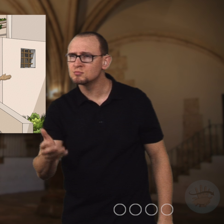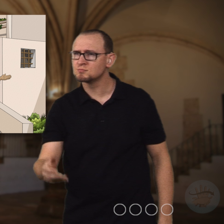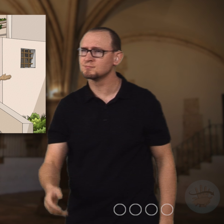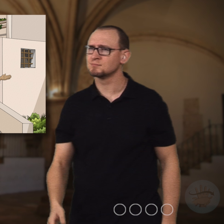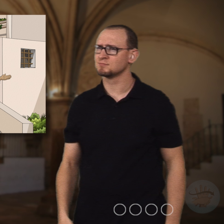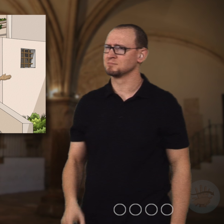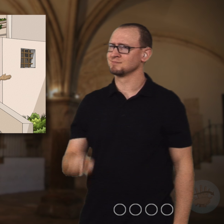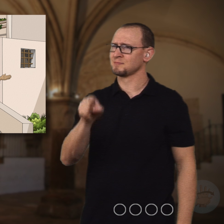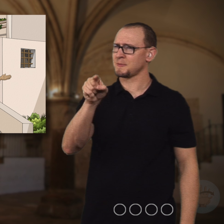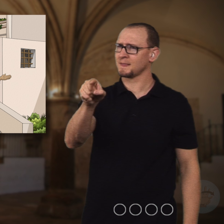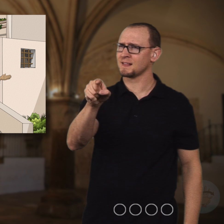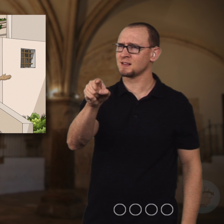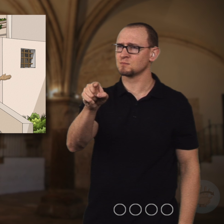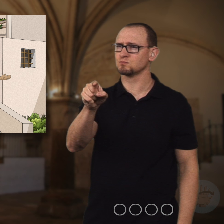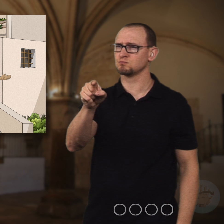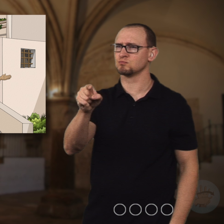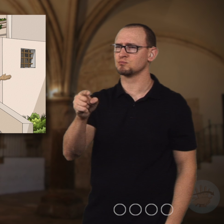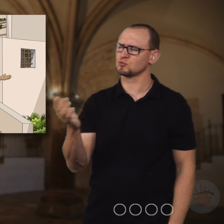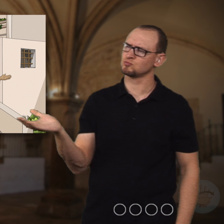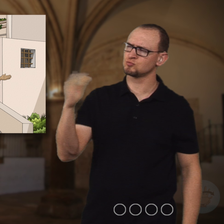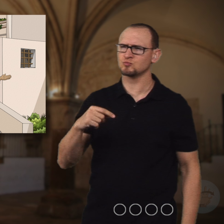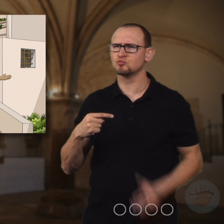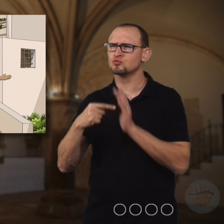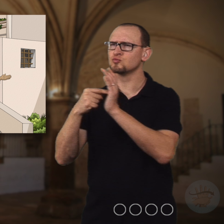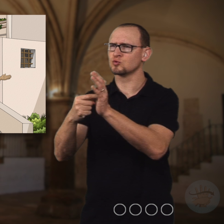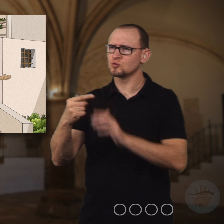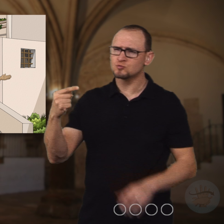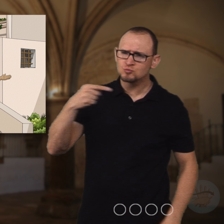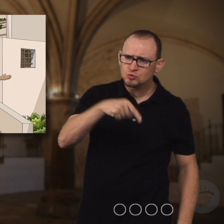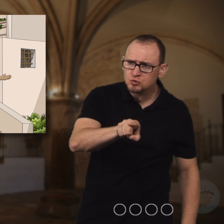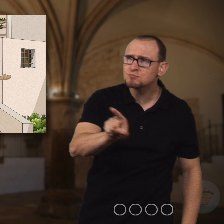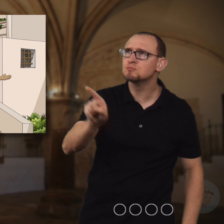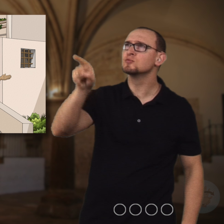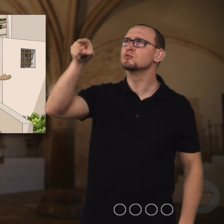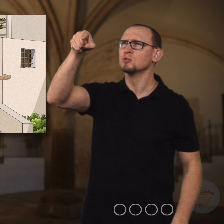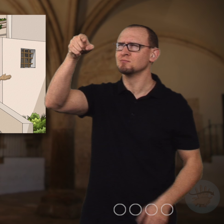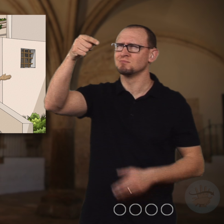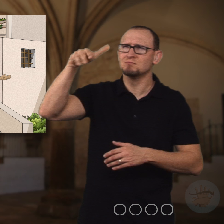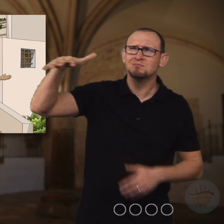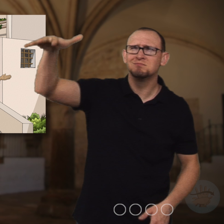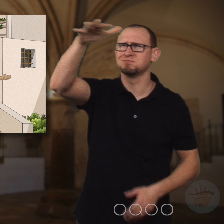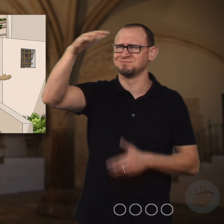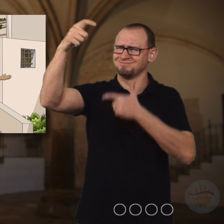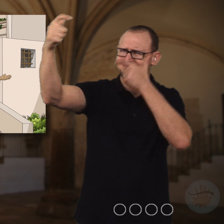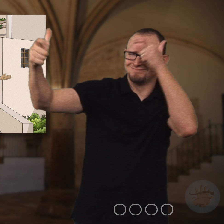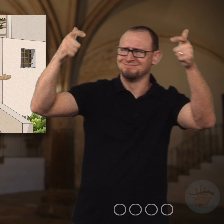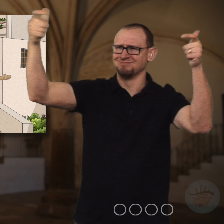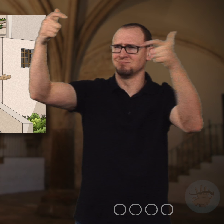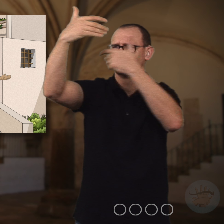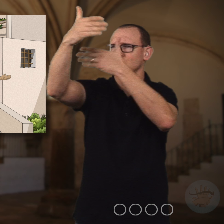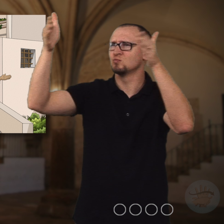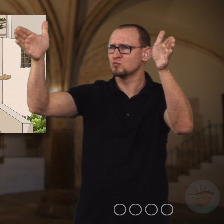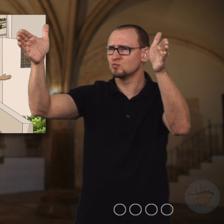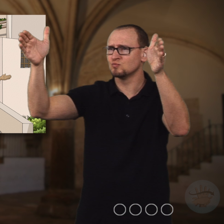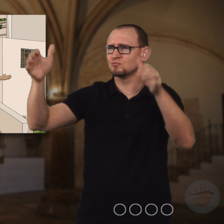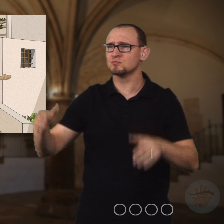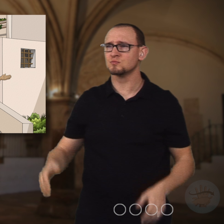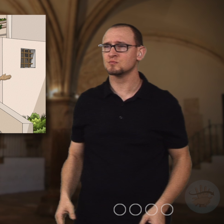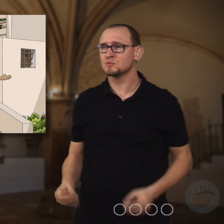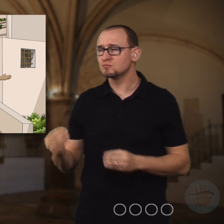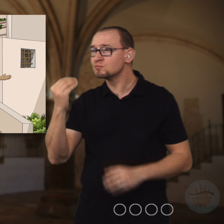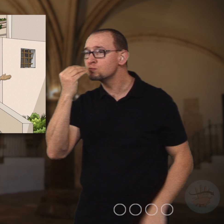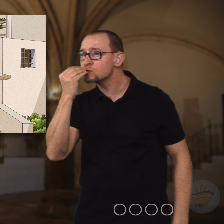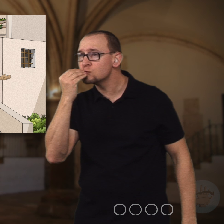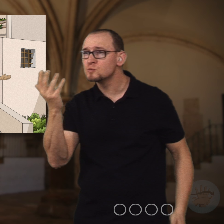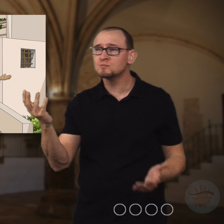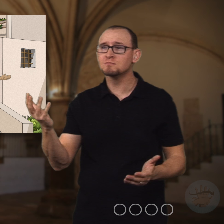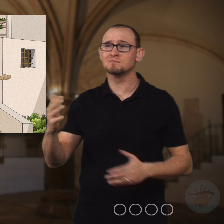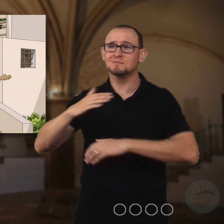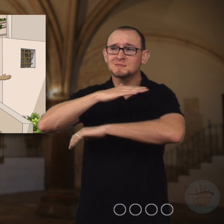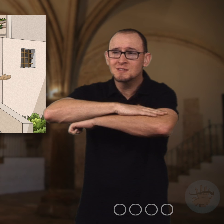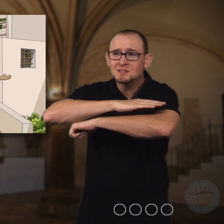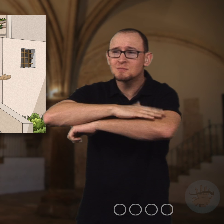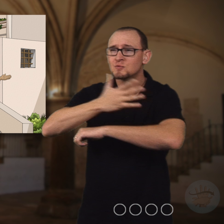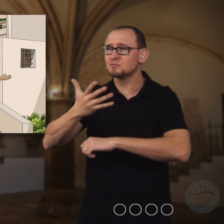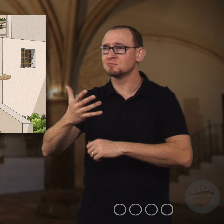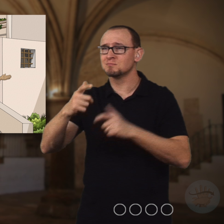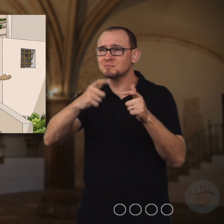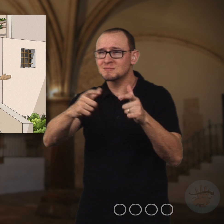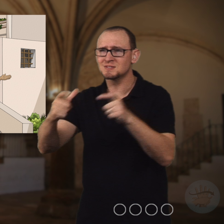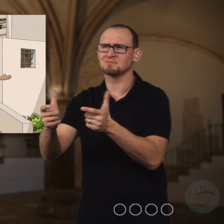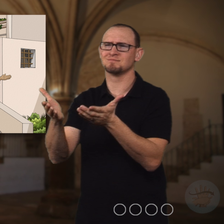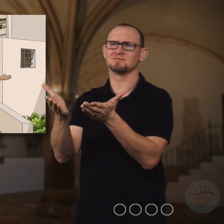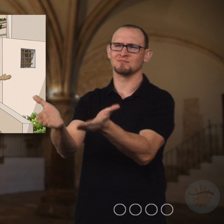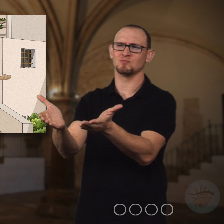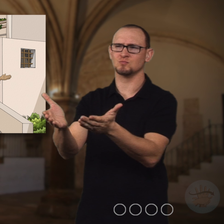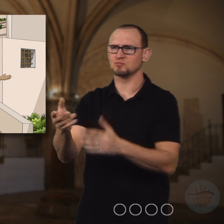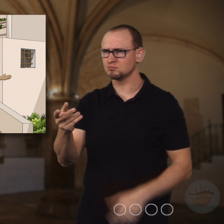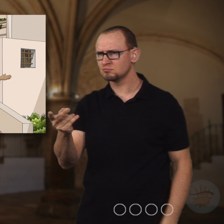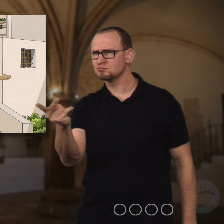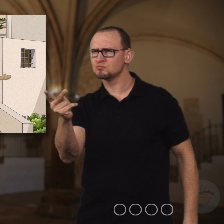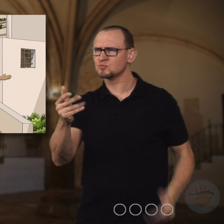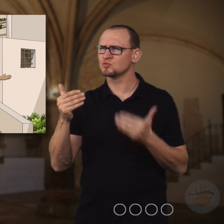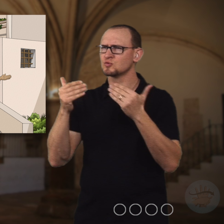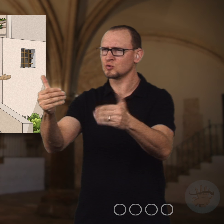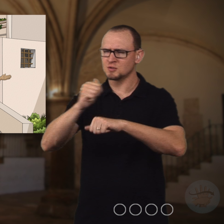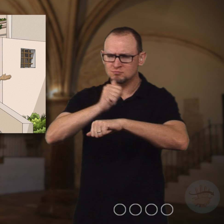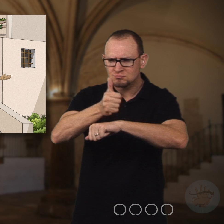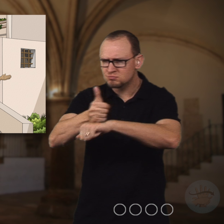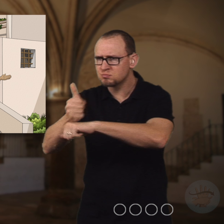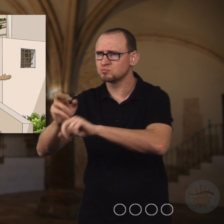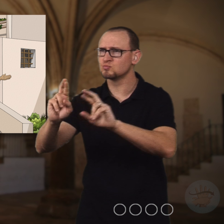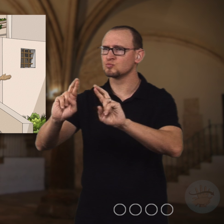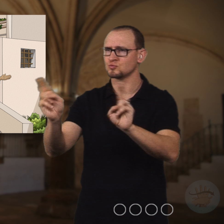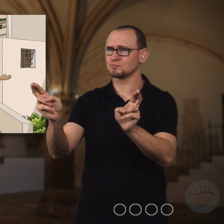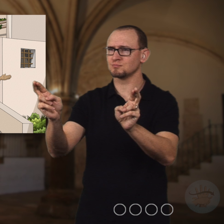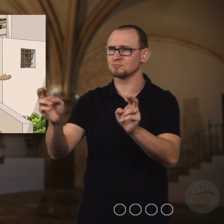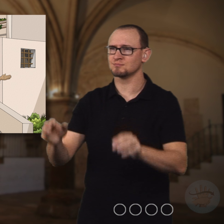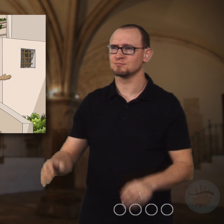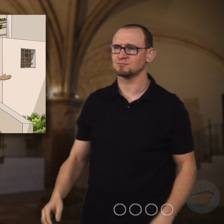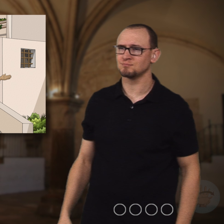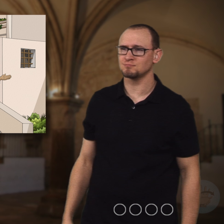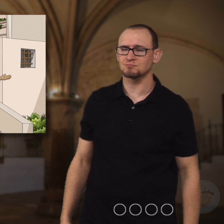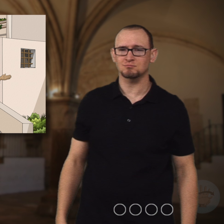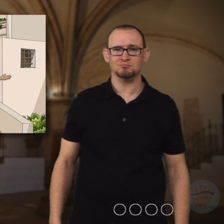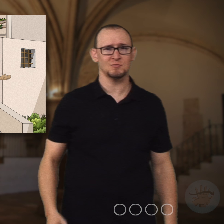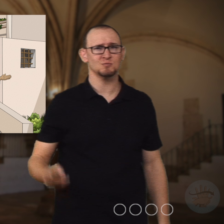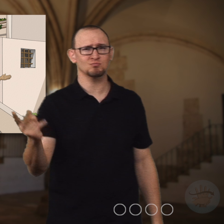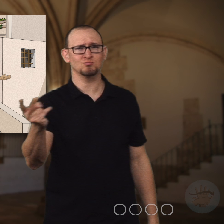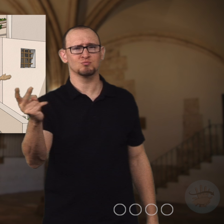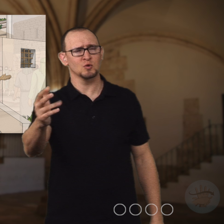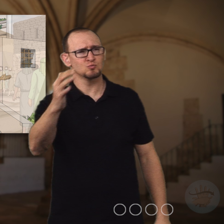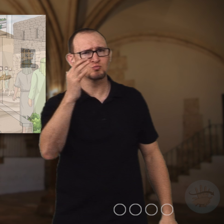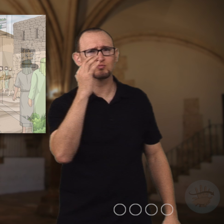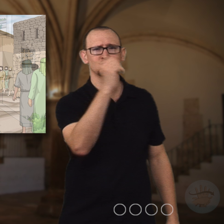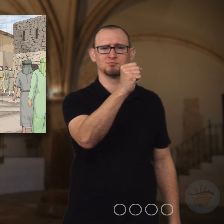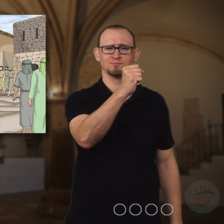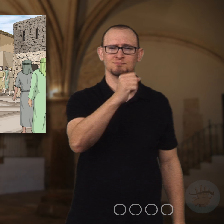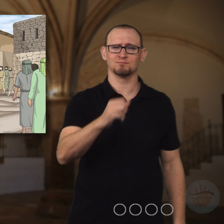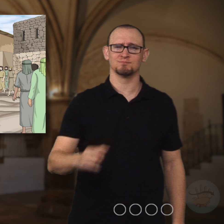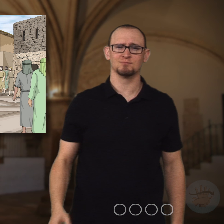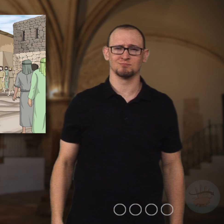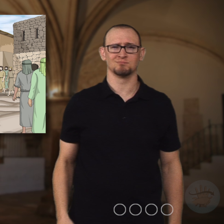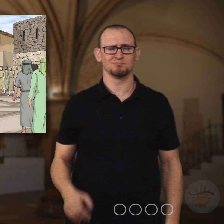And he will show you a large upper room, already furnished. Make preparations there.”